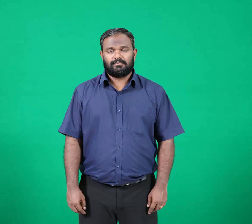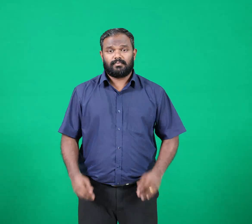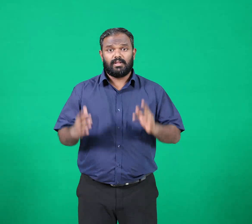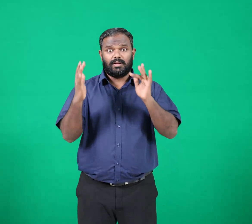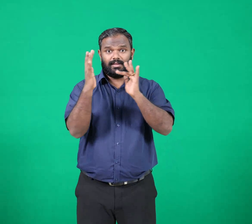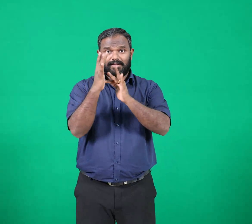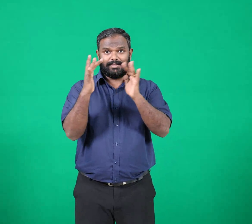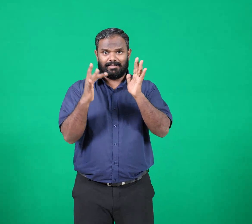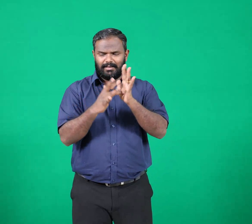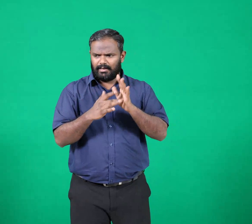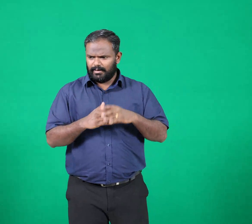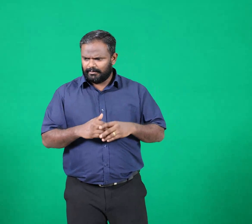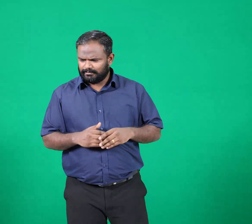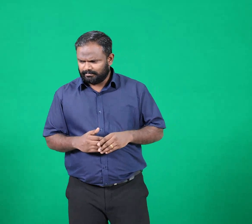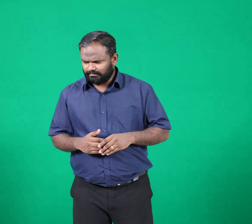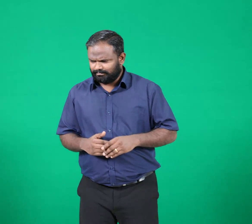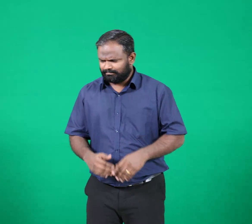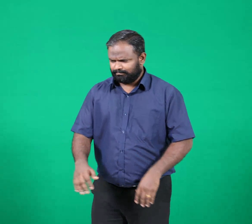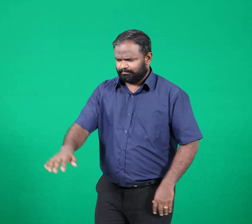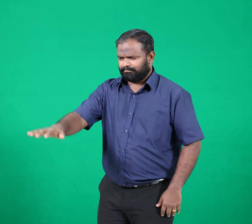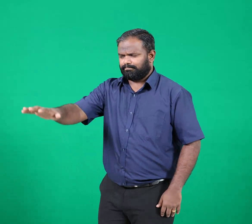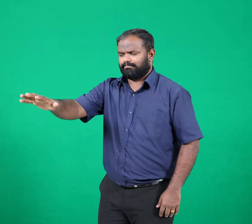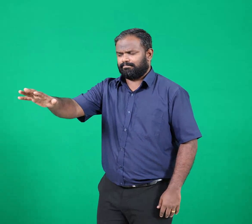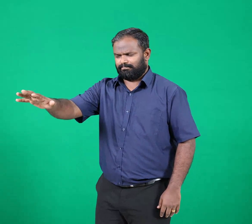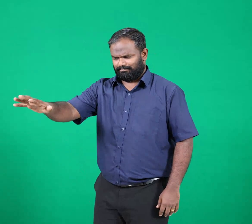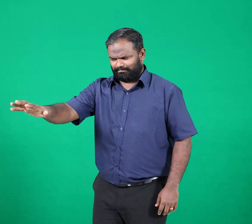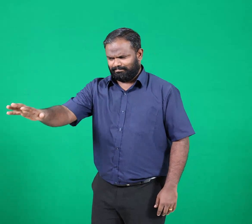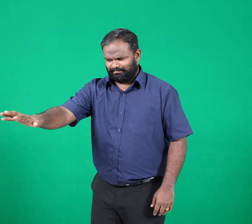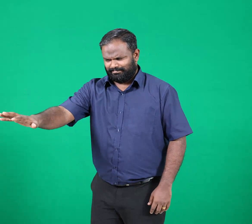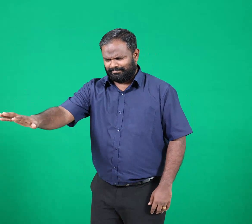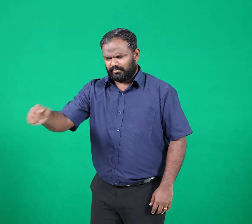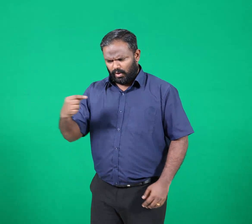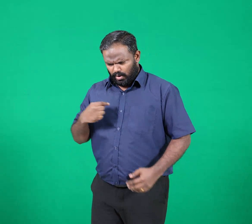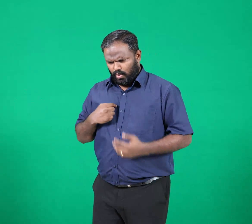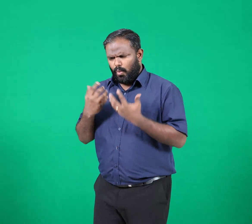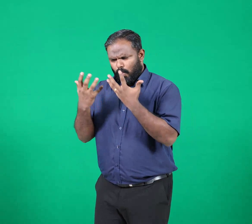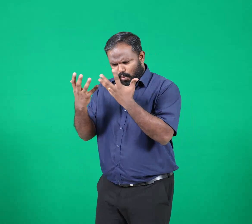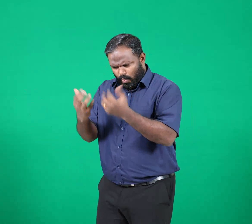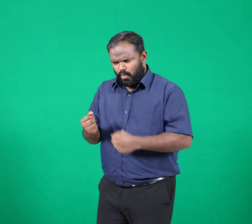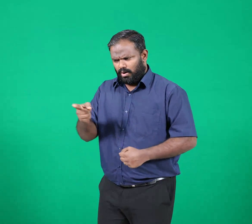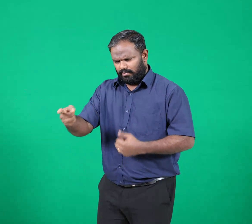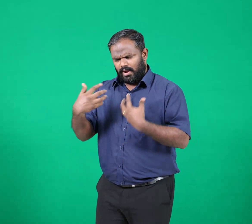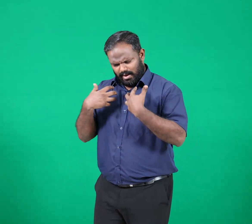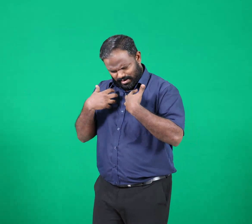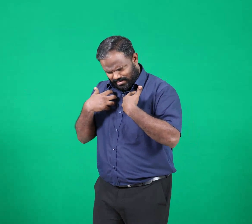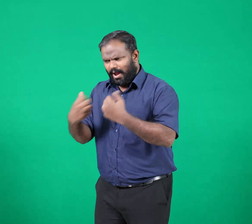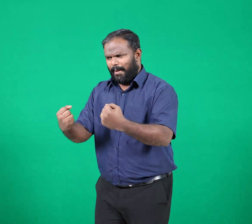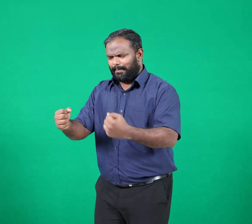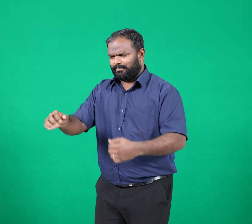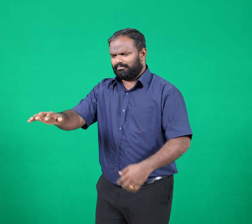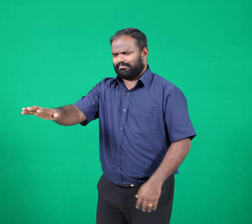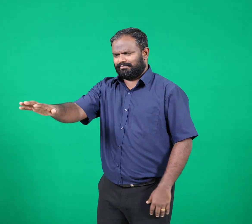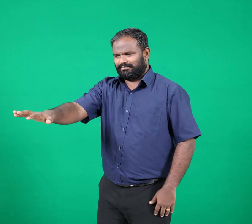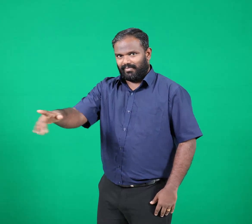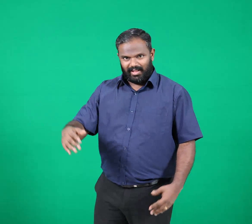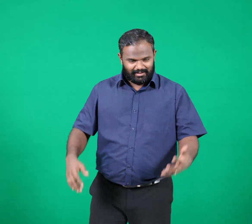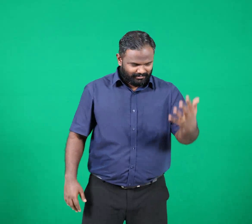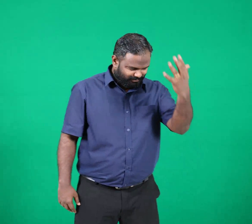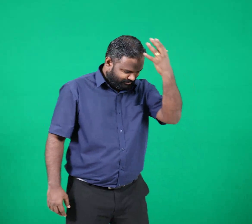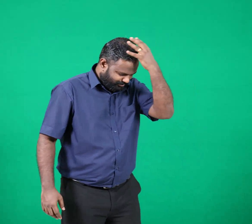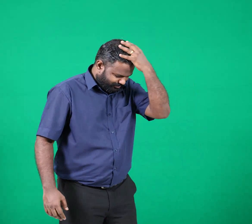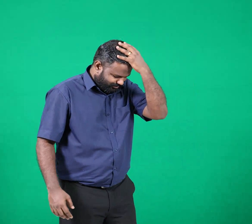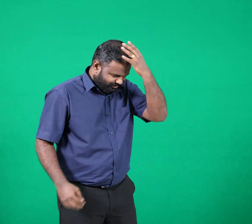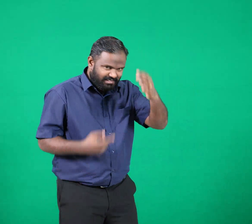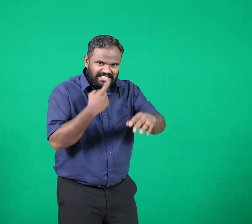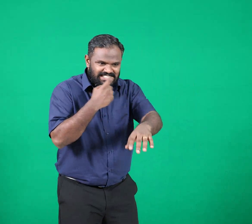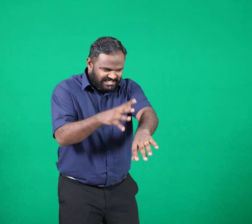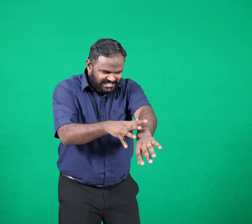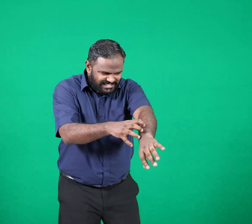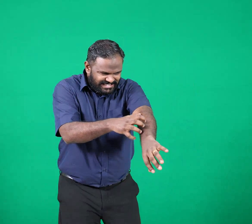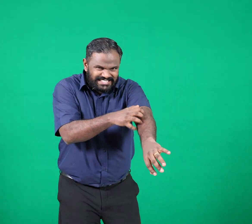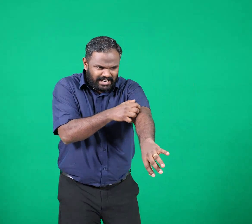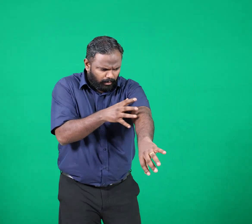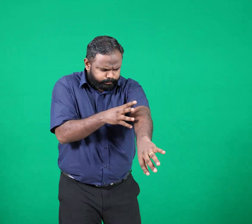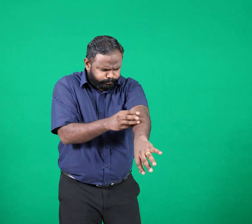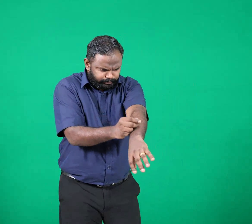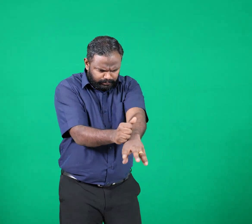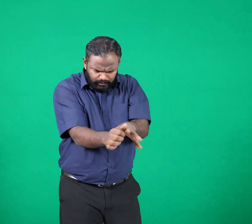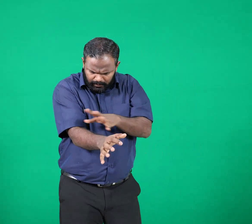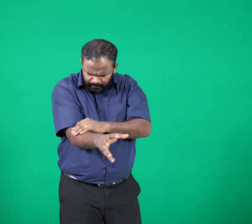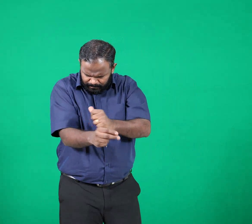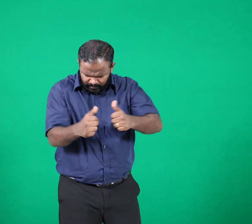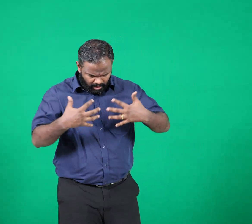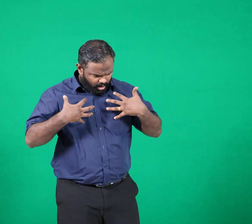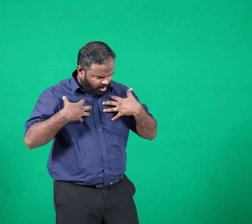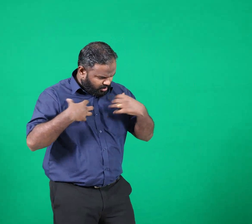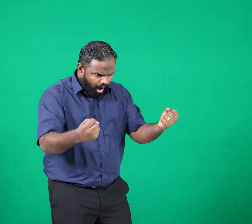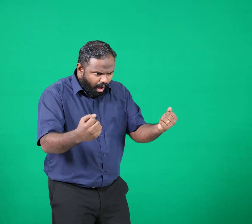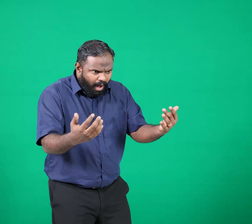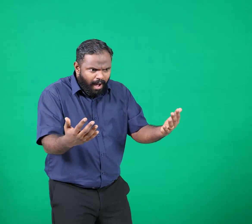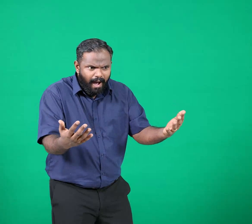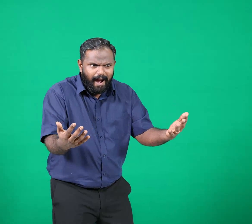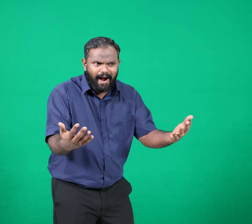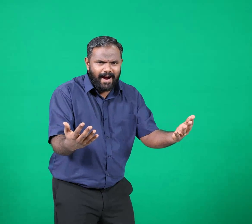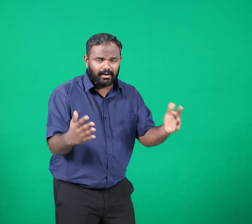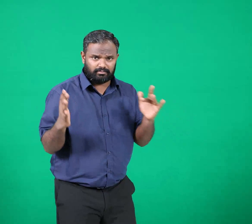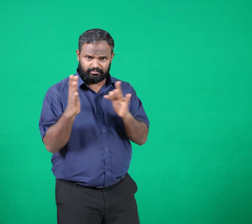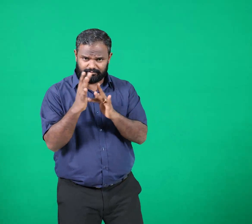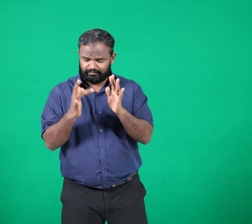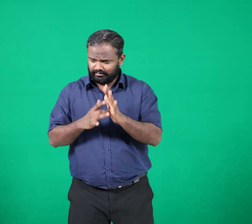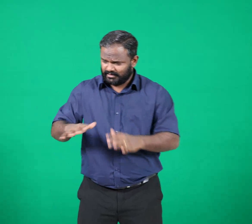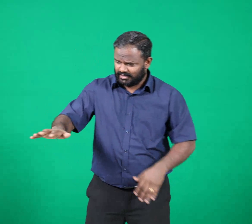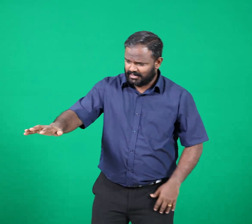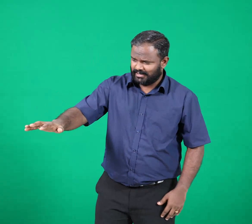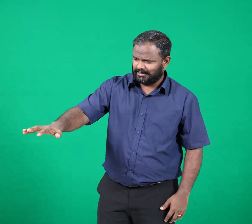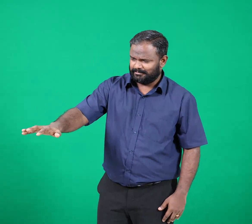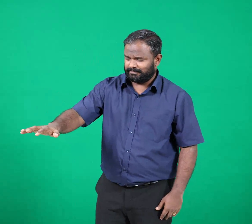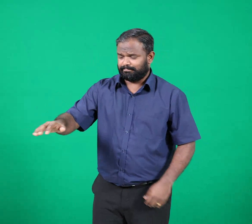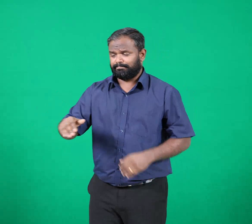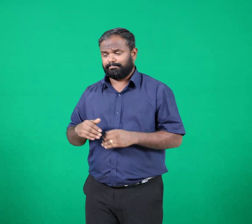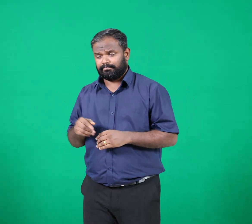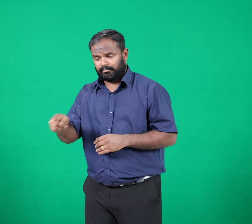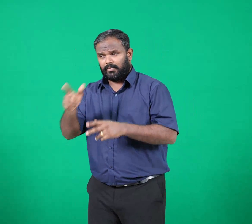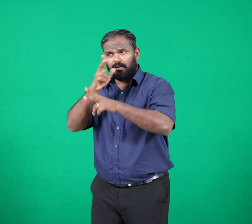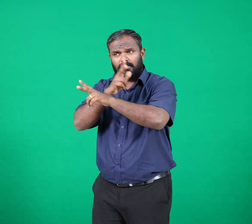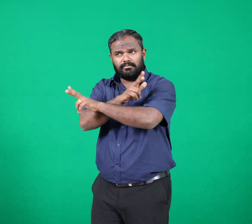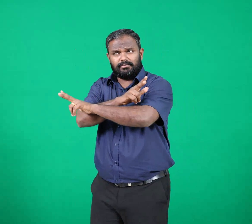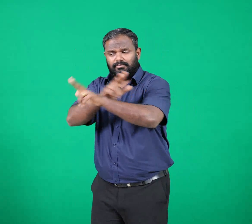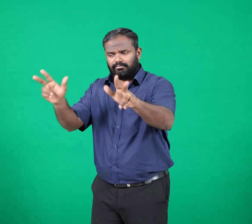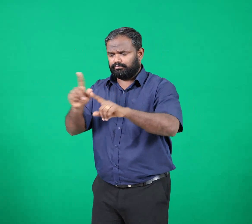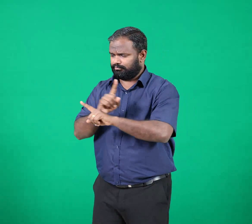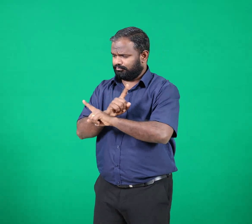Jesus reached out His hand and touched the man. " I am willing," He said. " Be clean!"